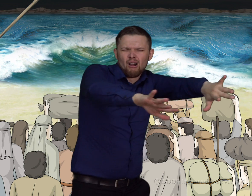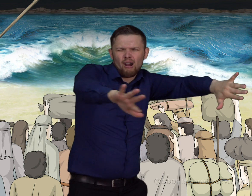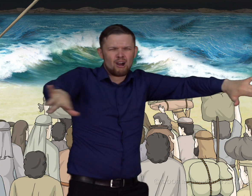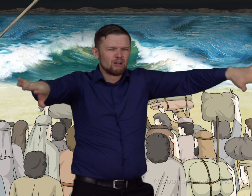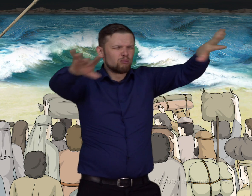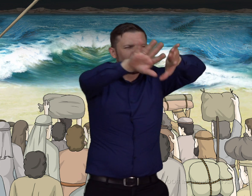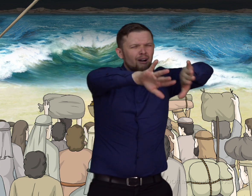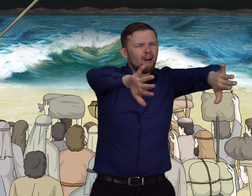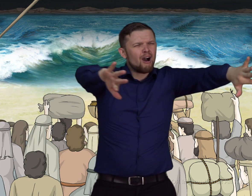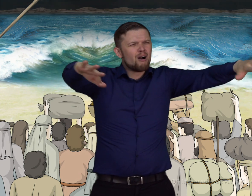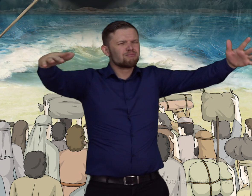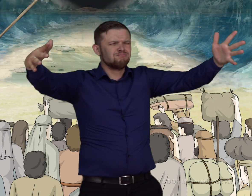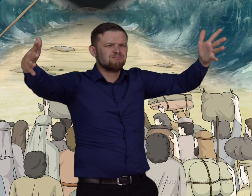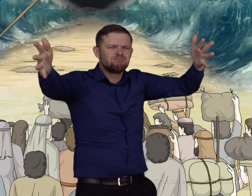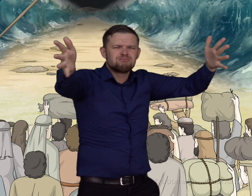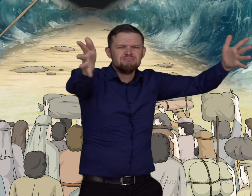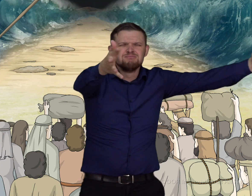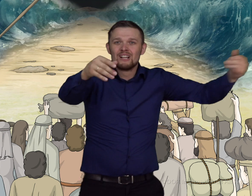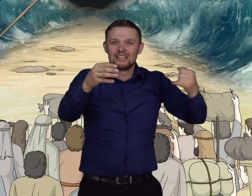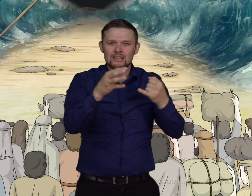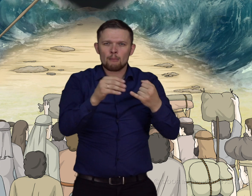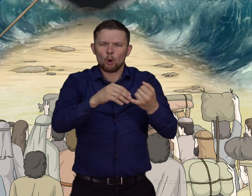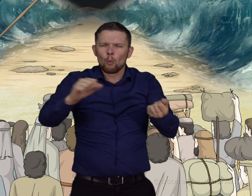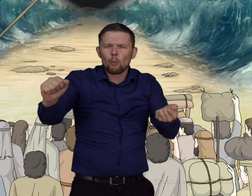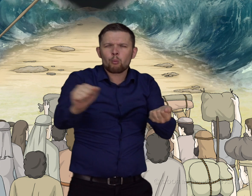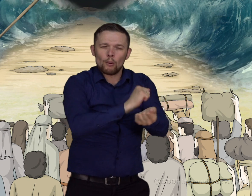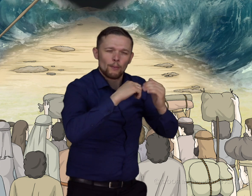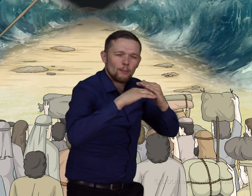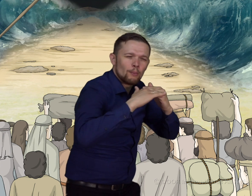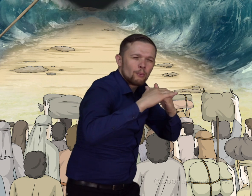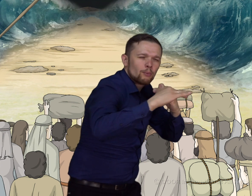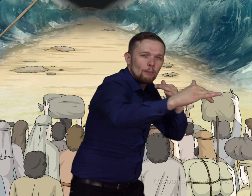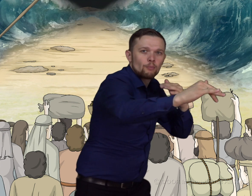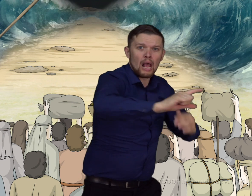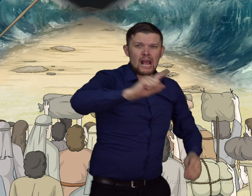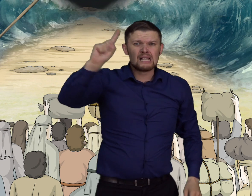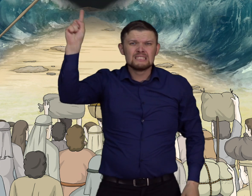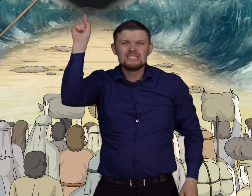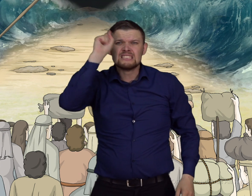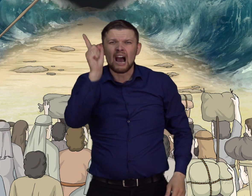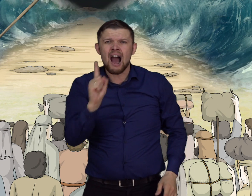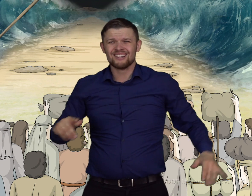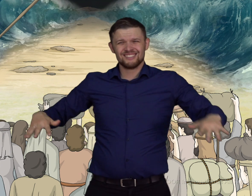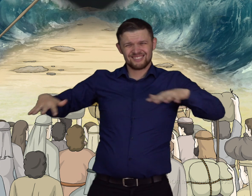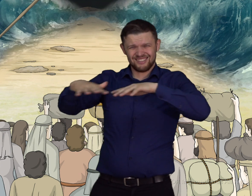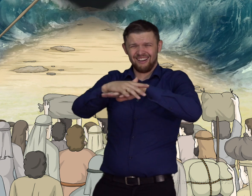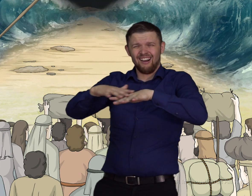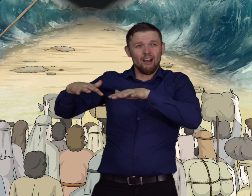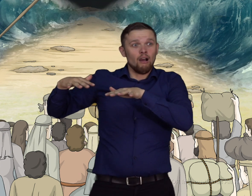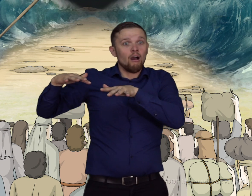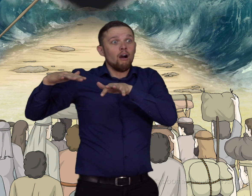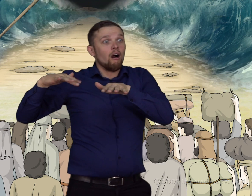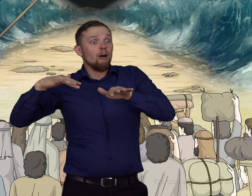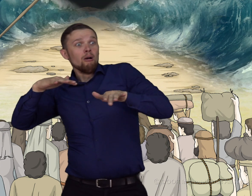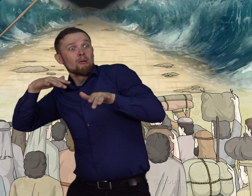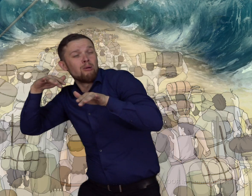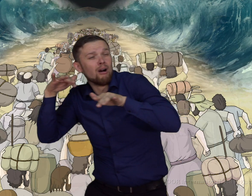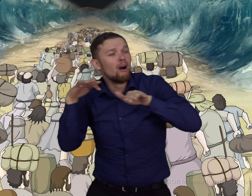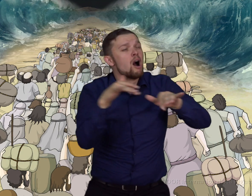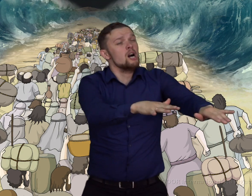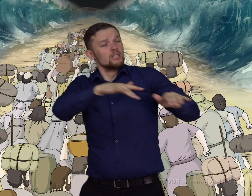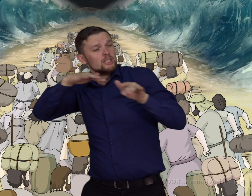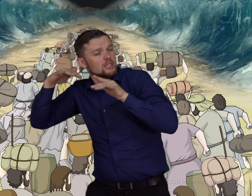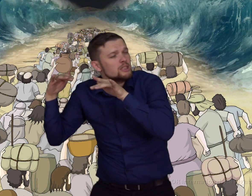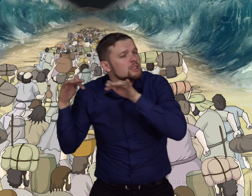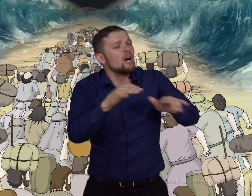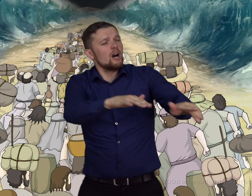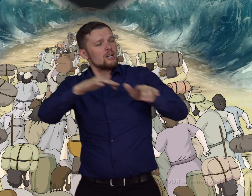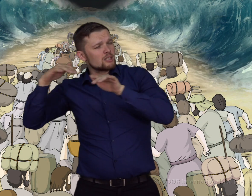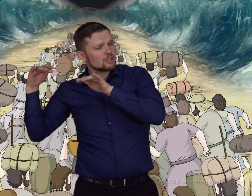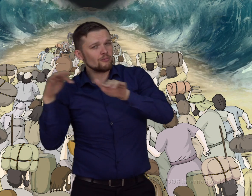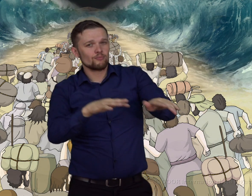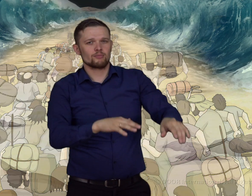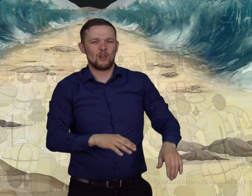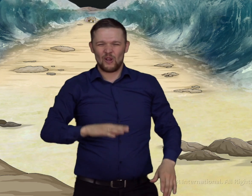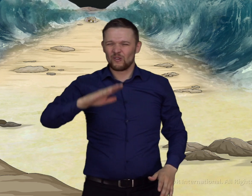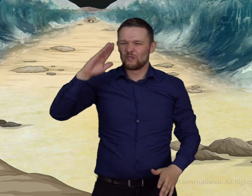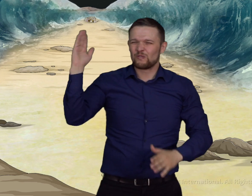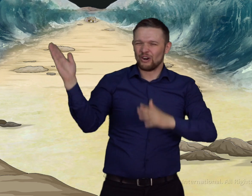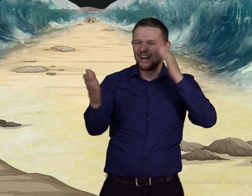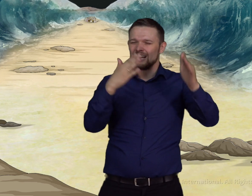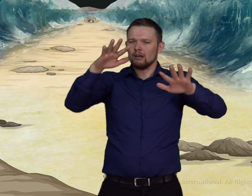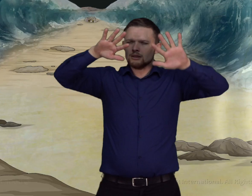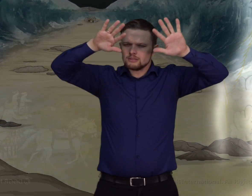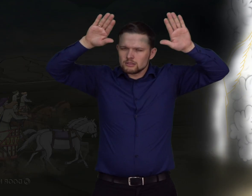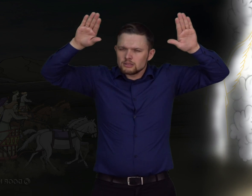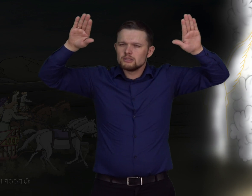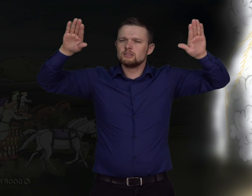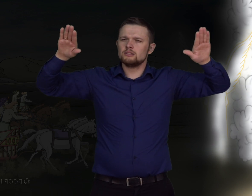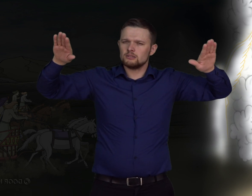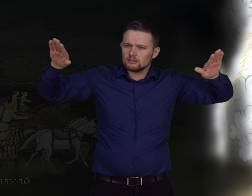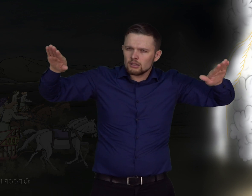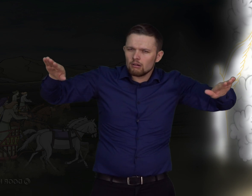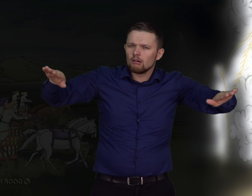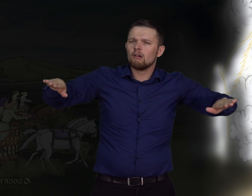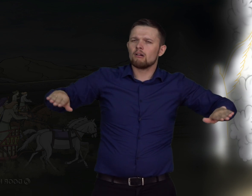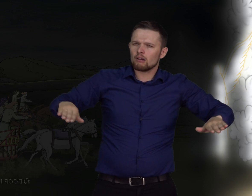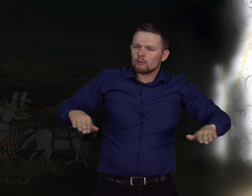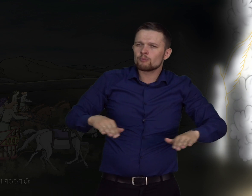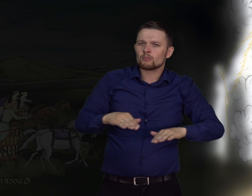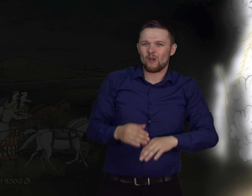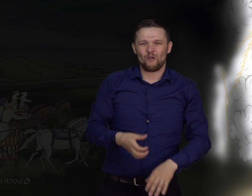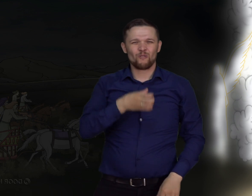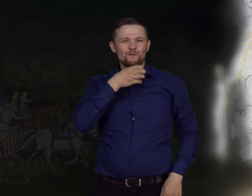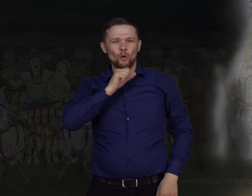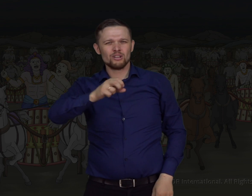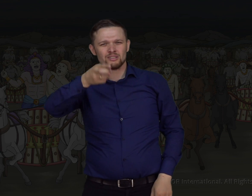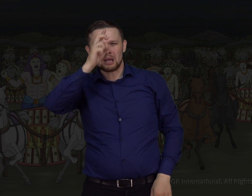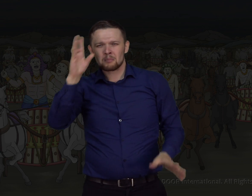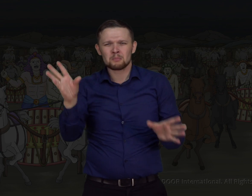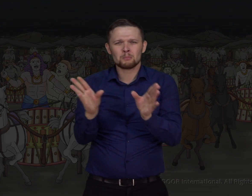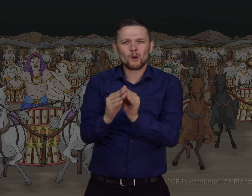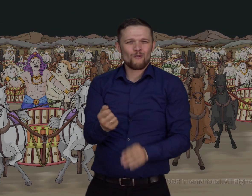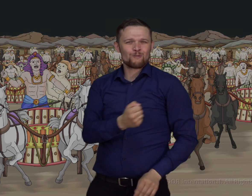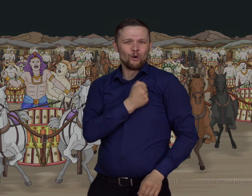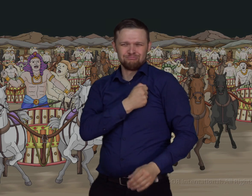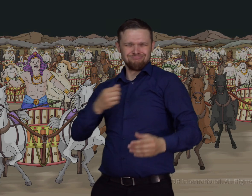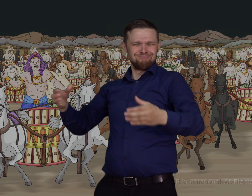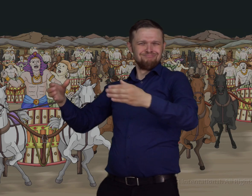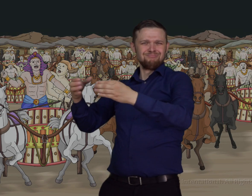So the waters were divided, and the Israelites went through the sea on dry ground, with walls of water on their right and on their left.